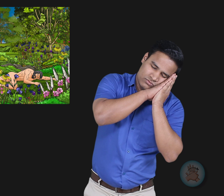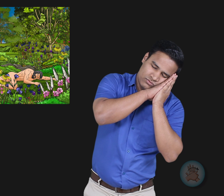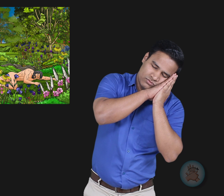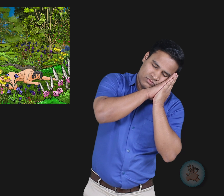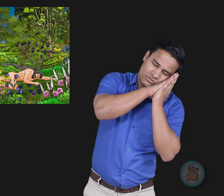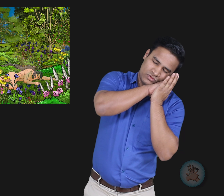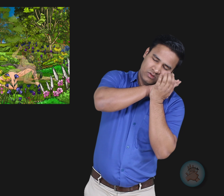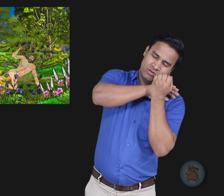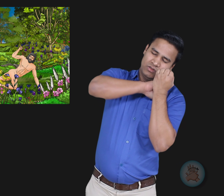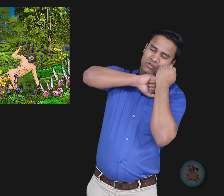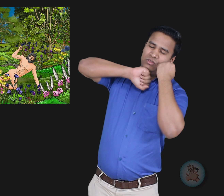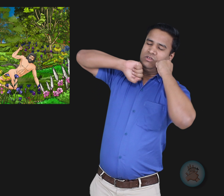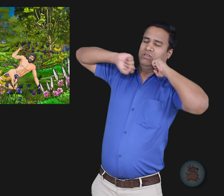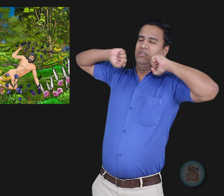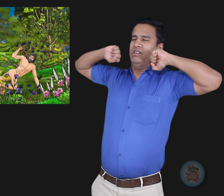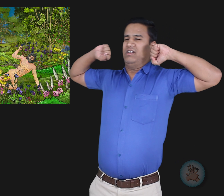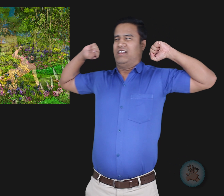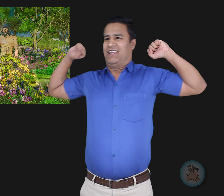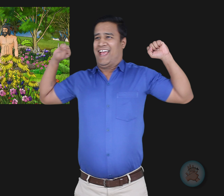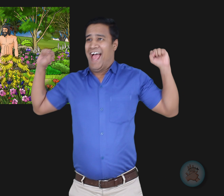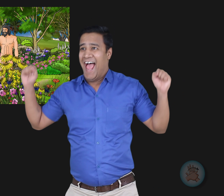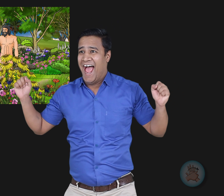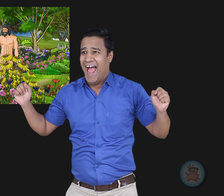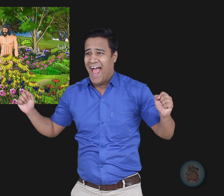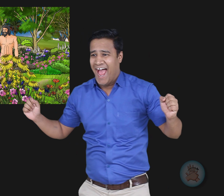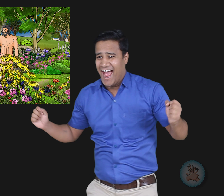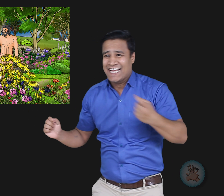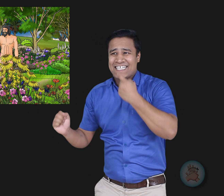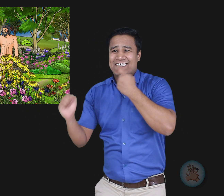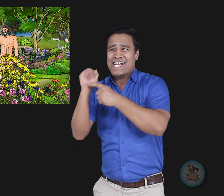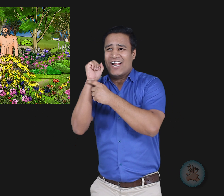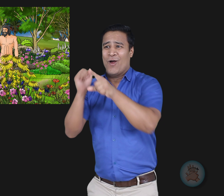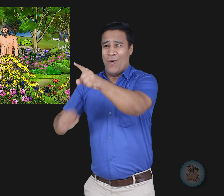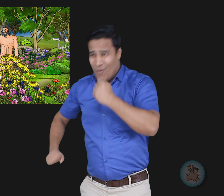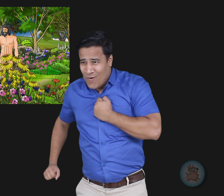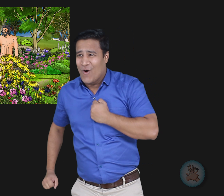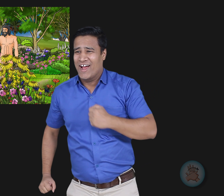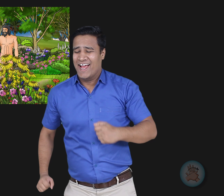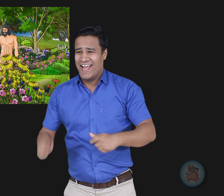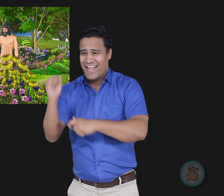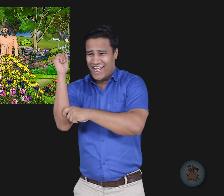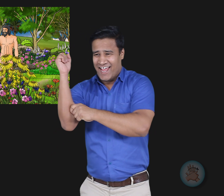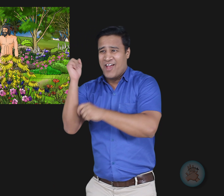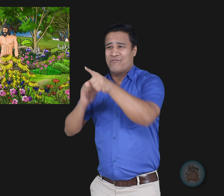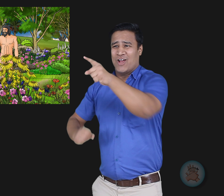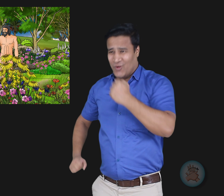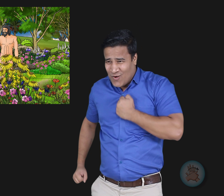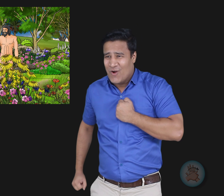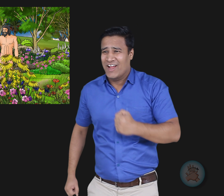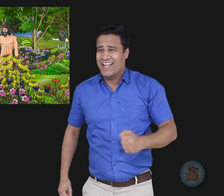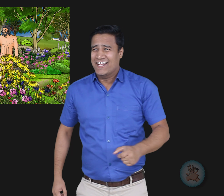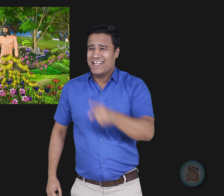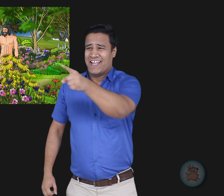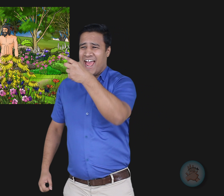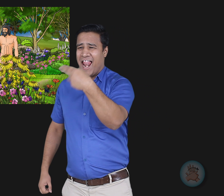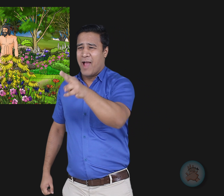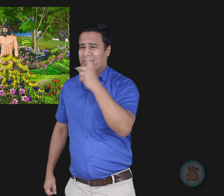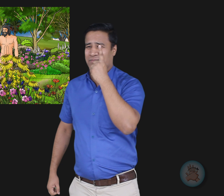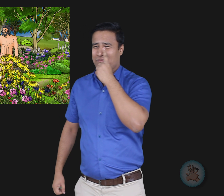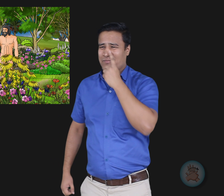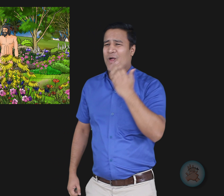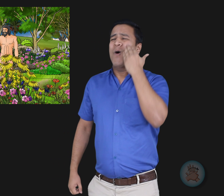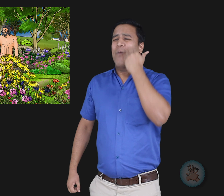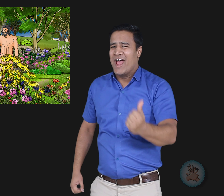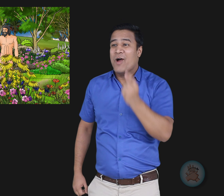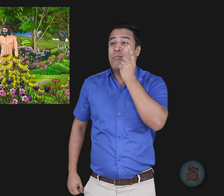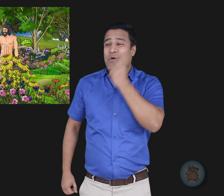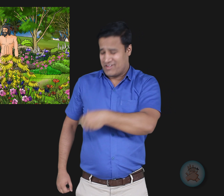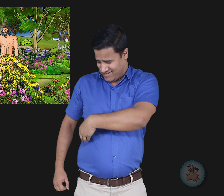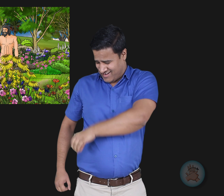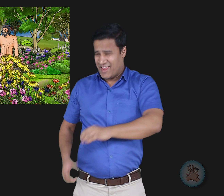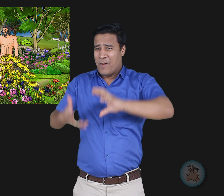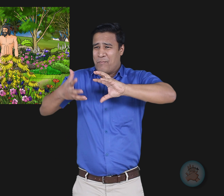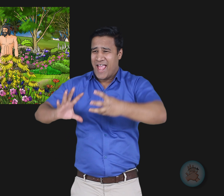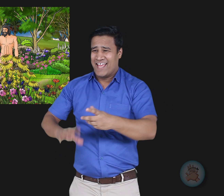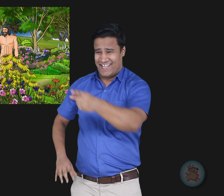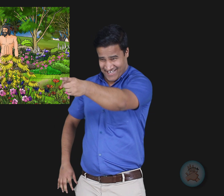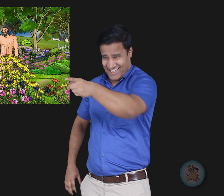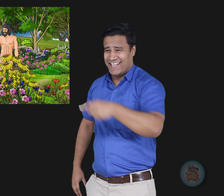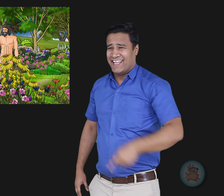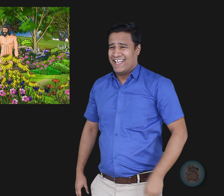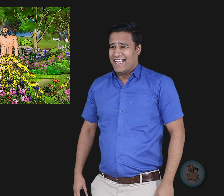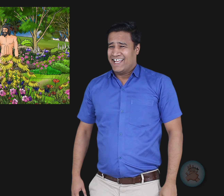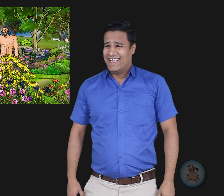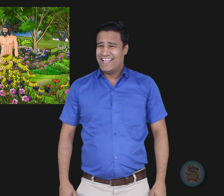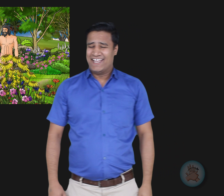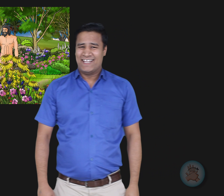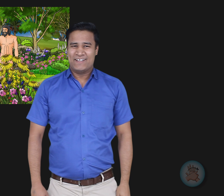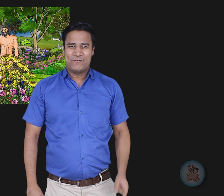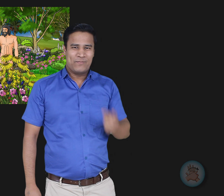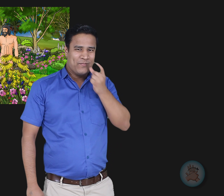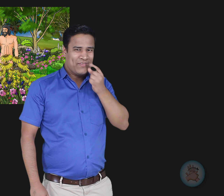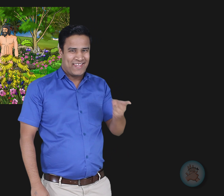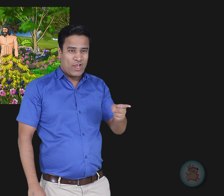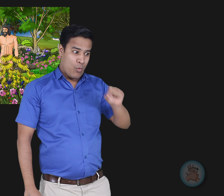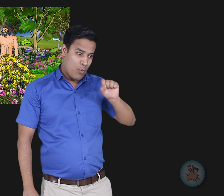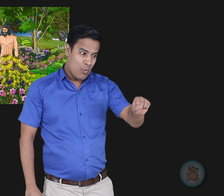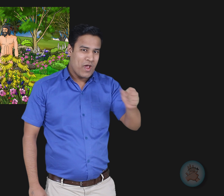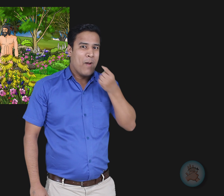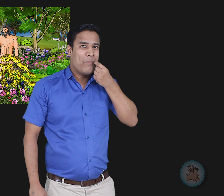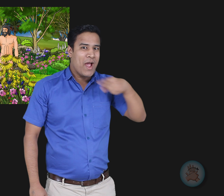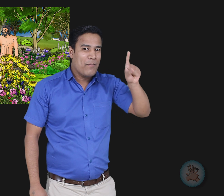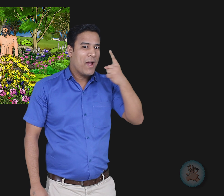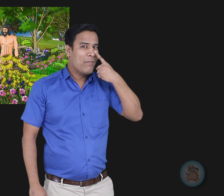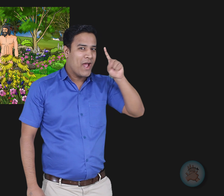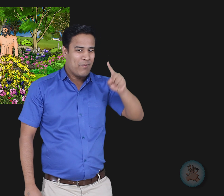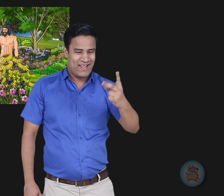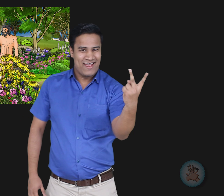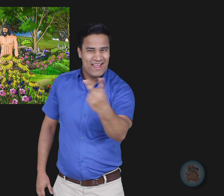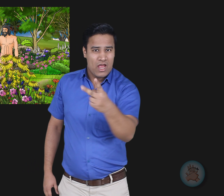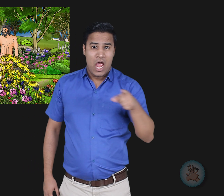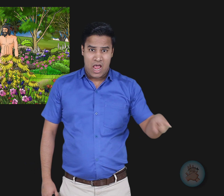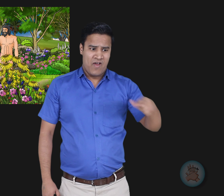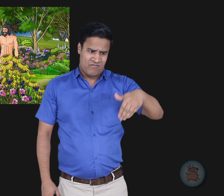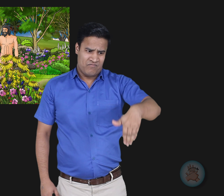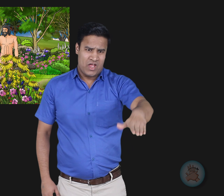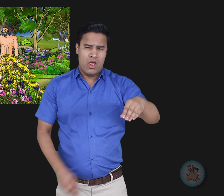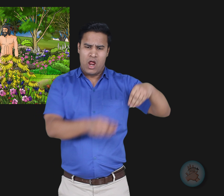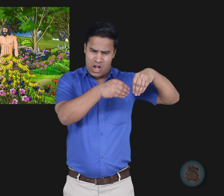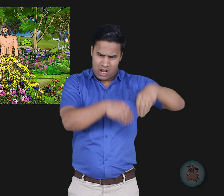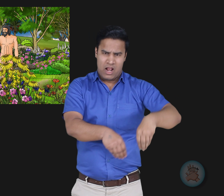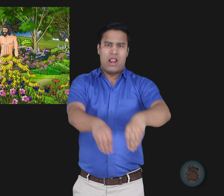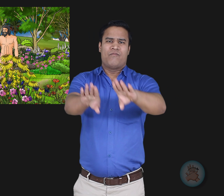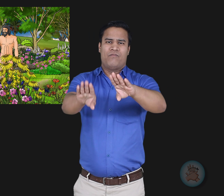And the man said: “This is now bone of my bones and flesh of my flesh; she shall be called ‘woman,’ for out of man she was taken.”